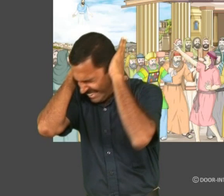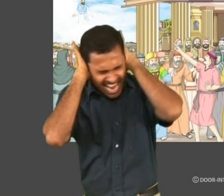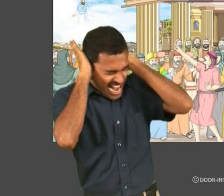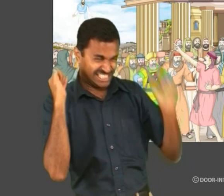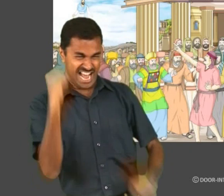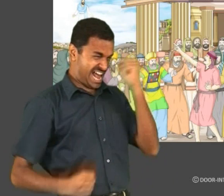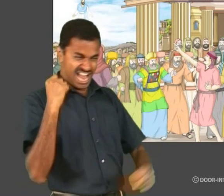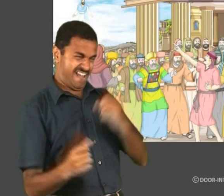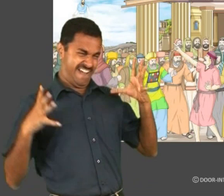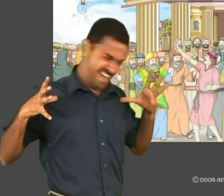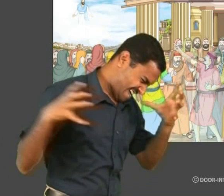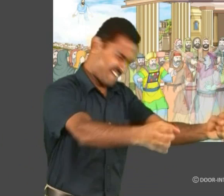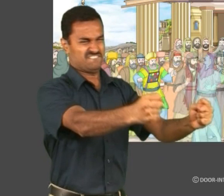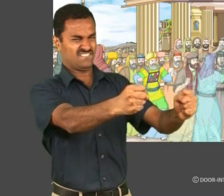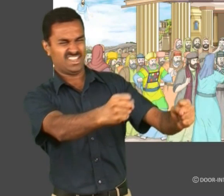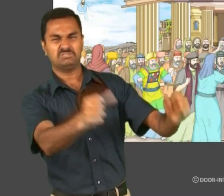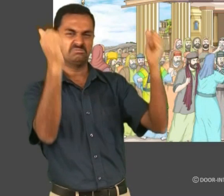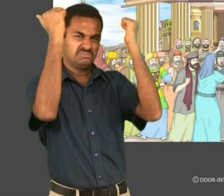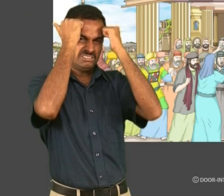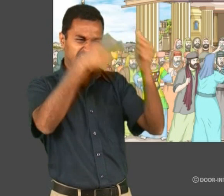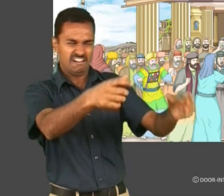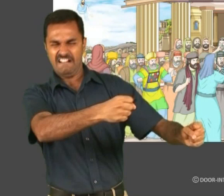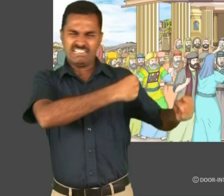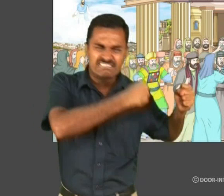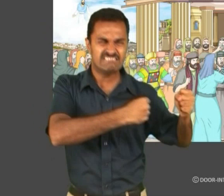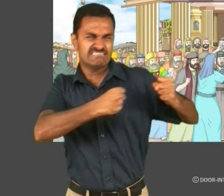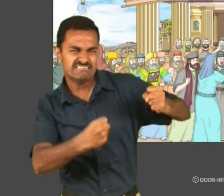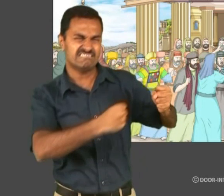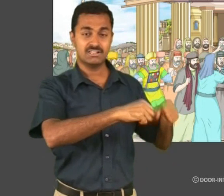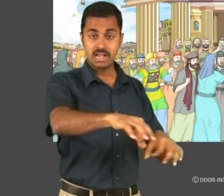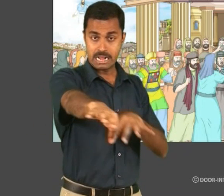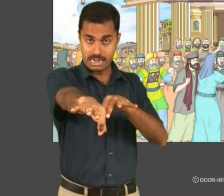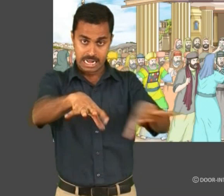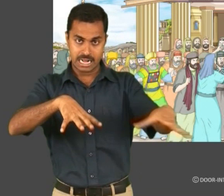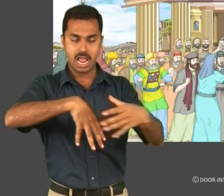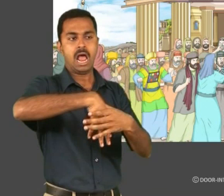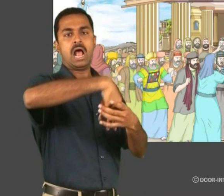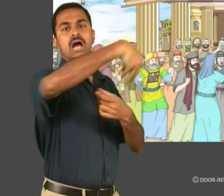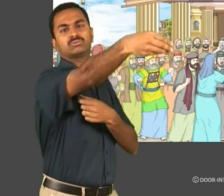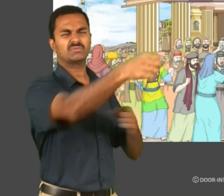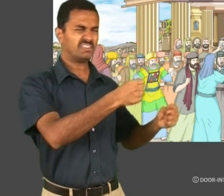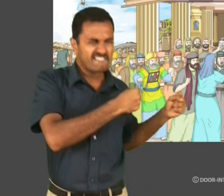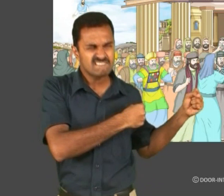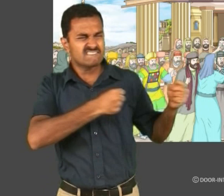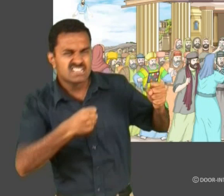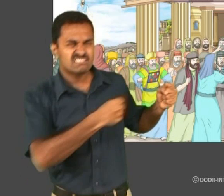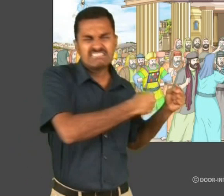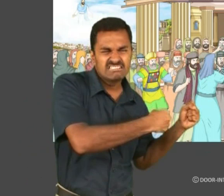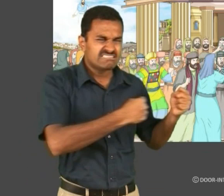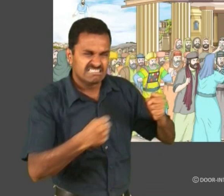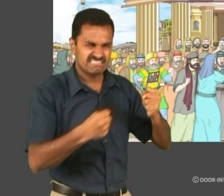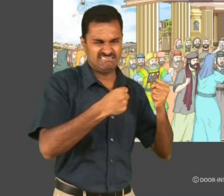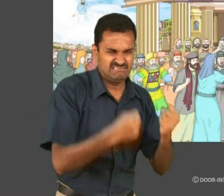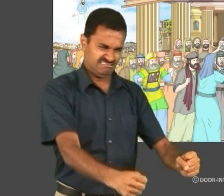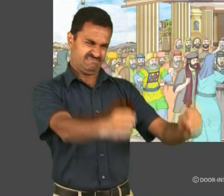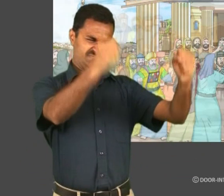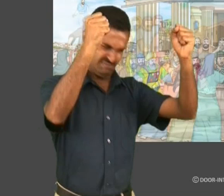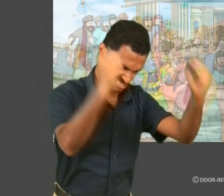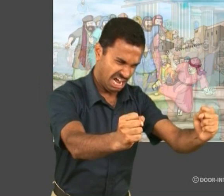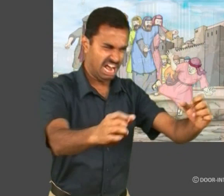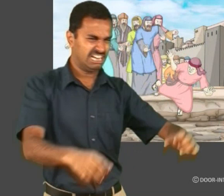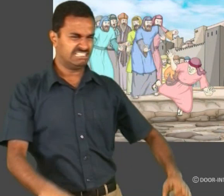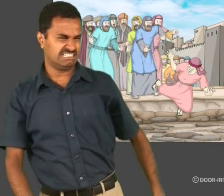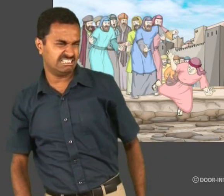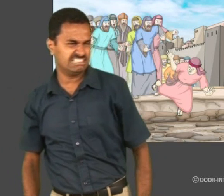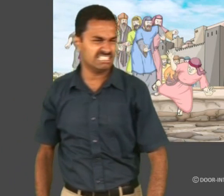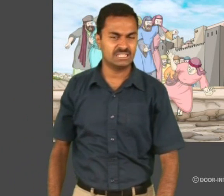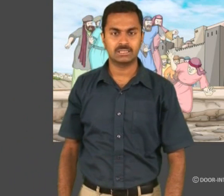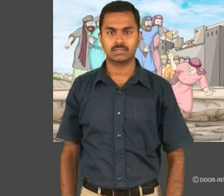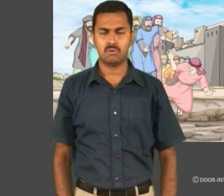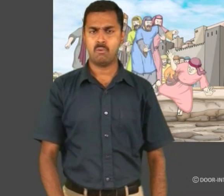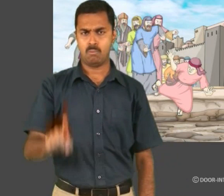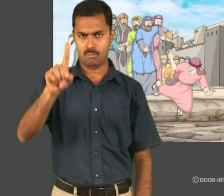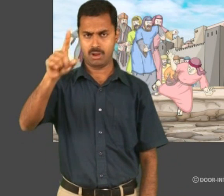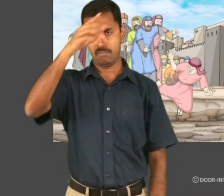At this they covered their ears, cried out in a loud voice, and rushed together at him.